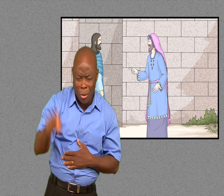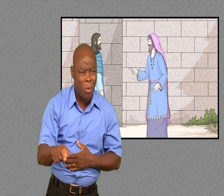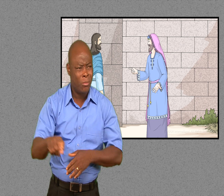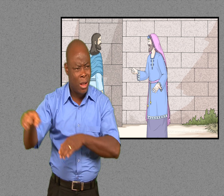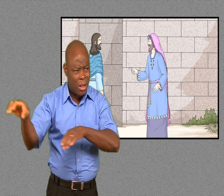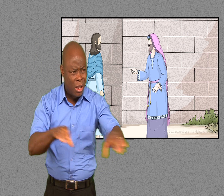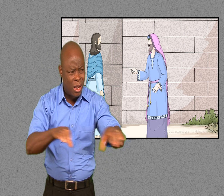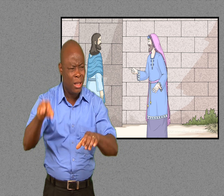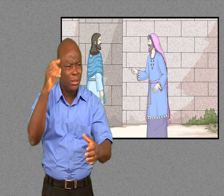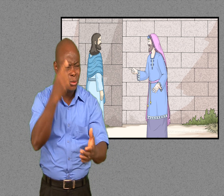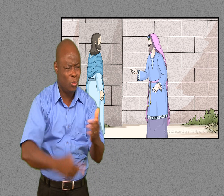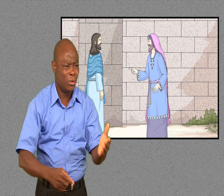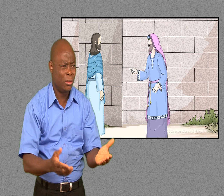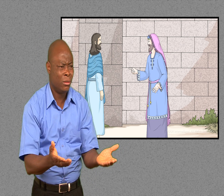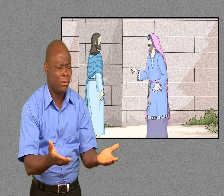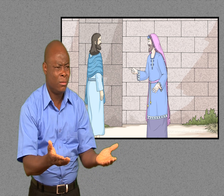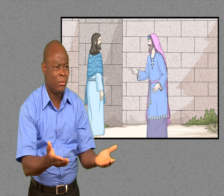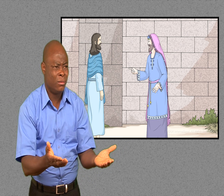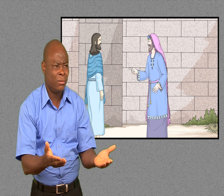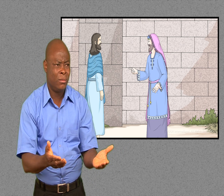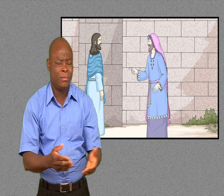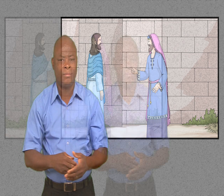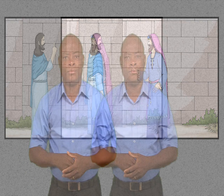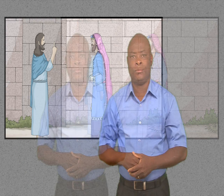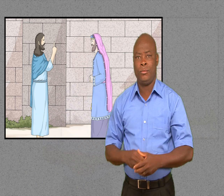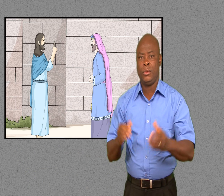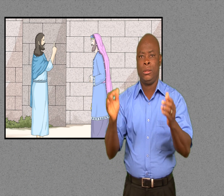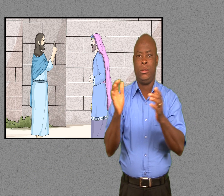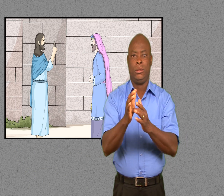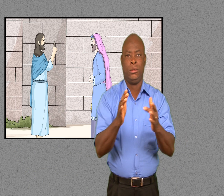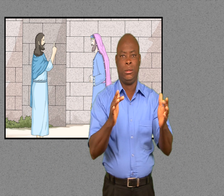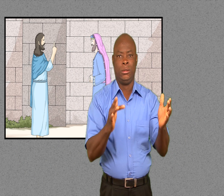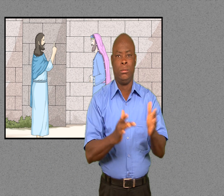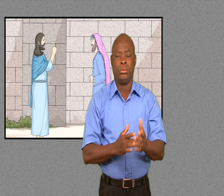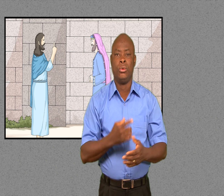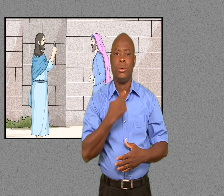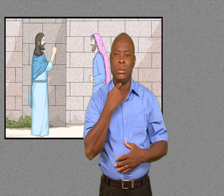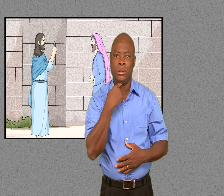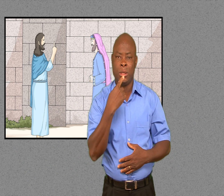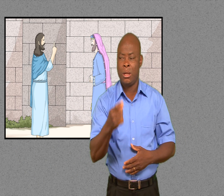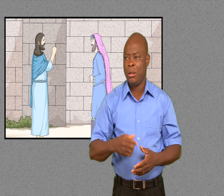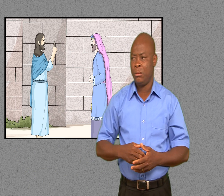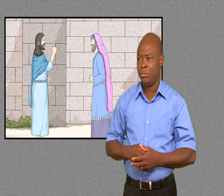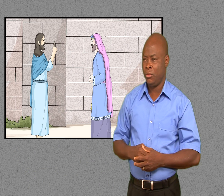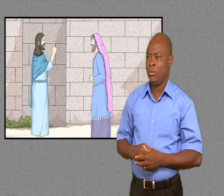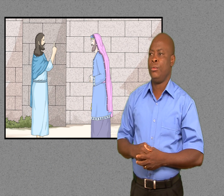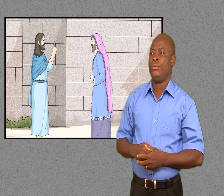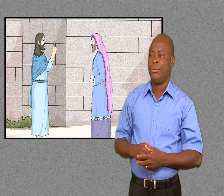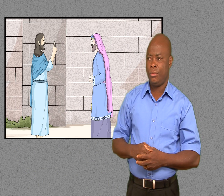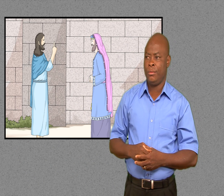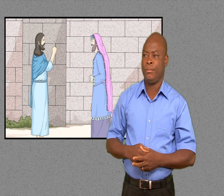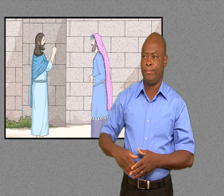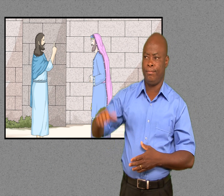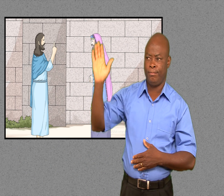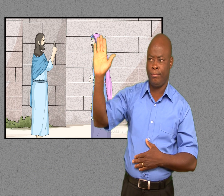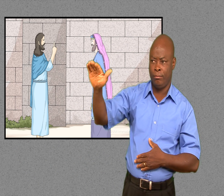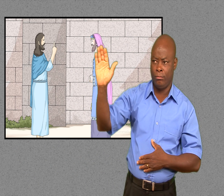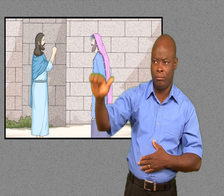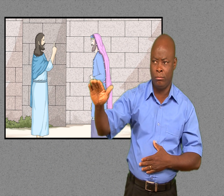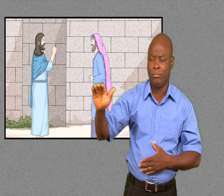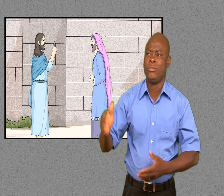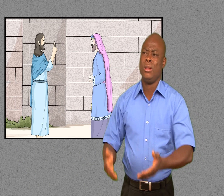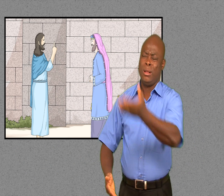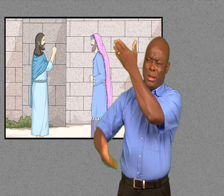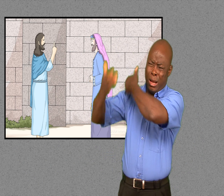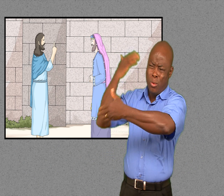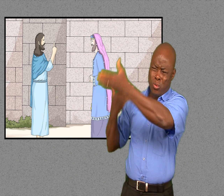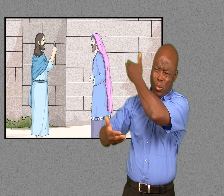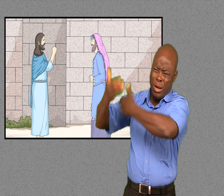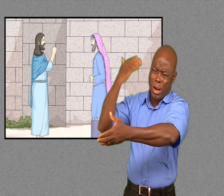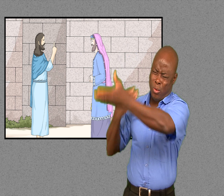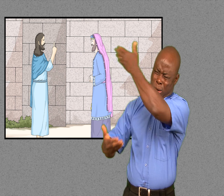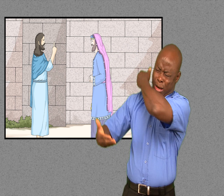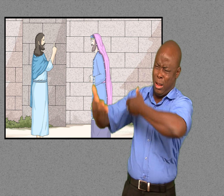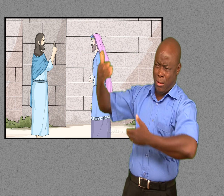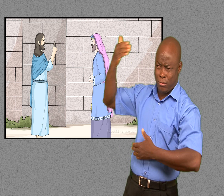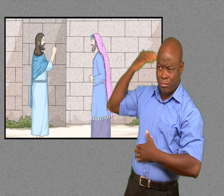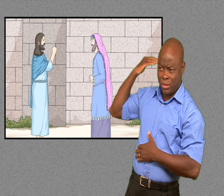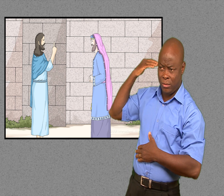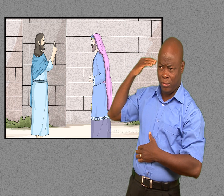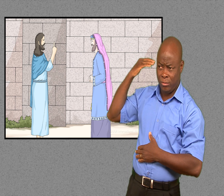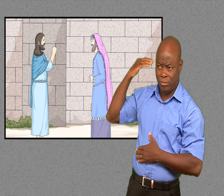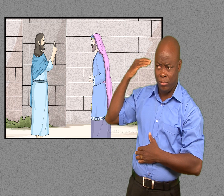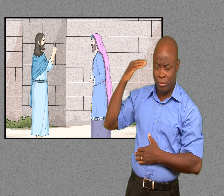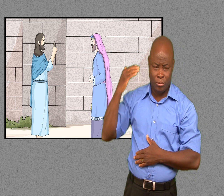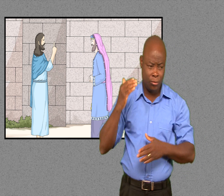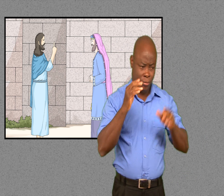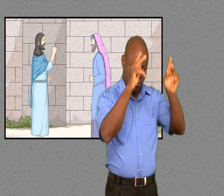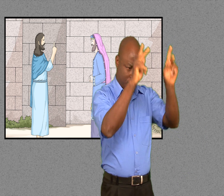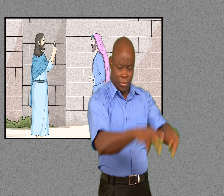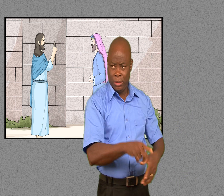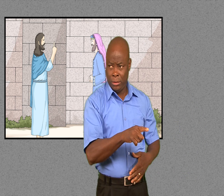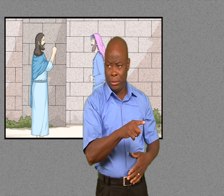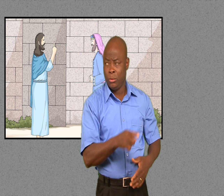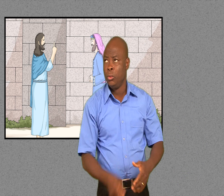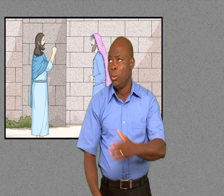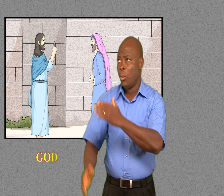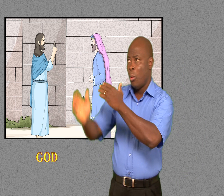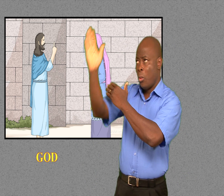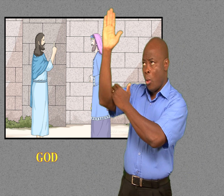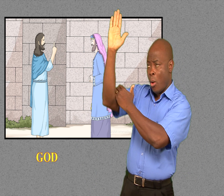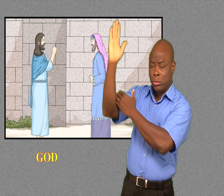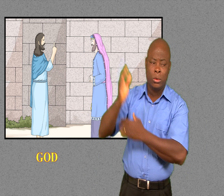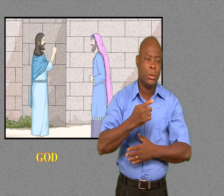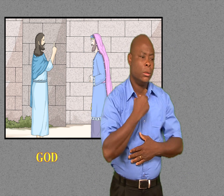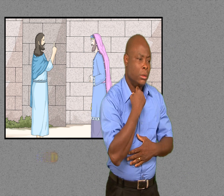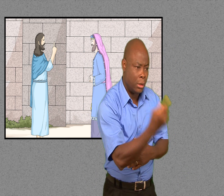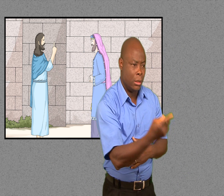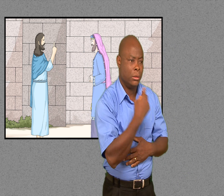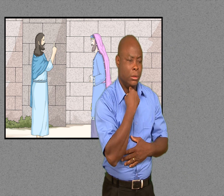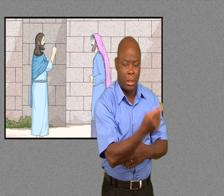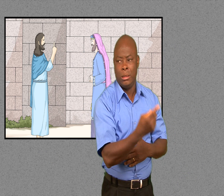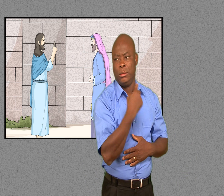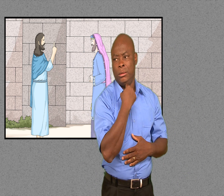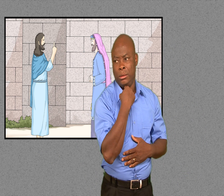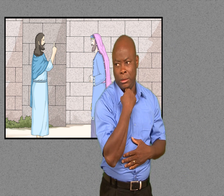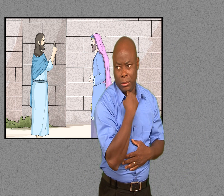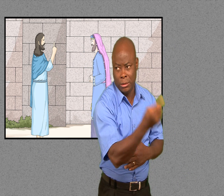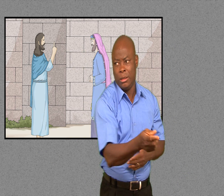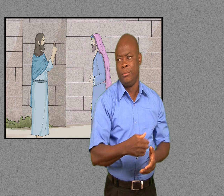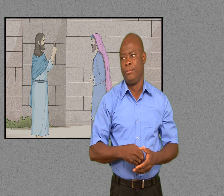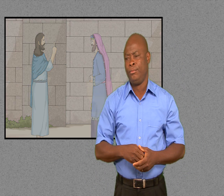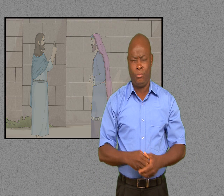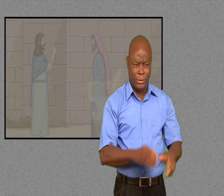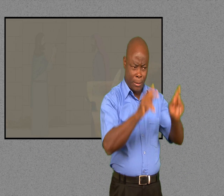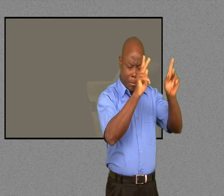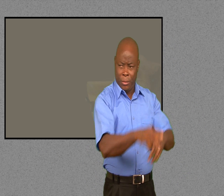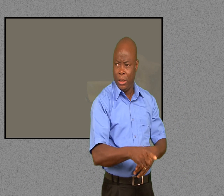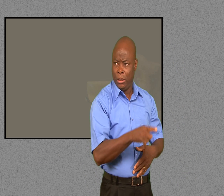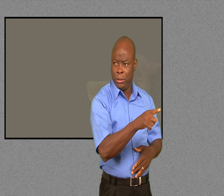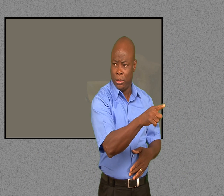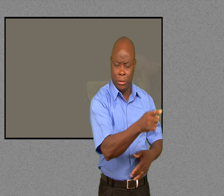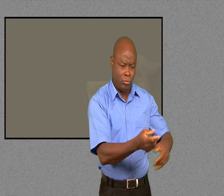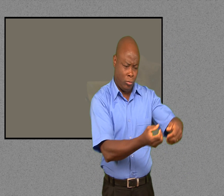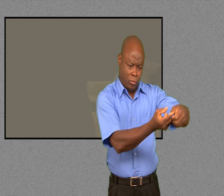“What is written in the Law?”